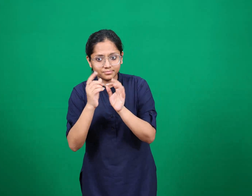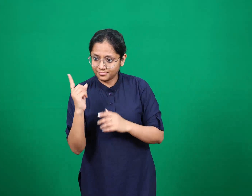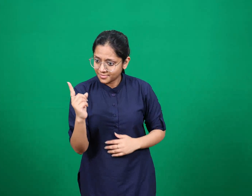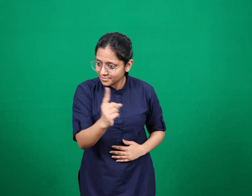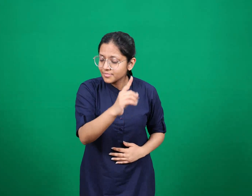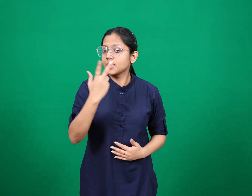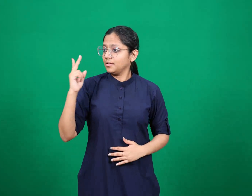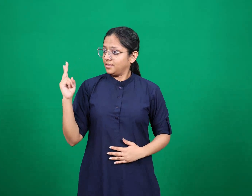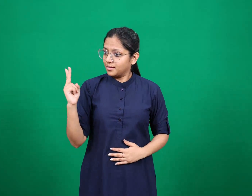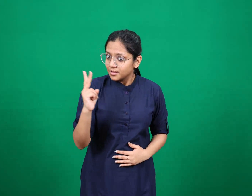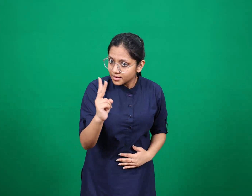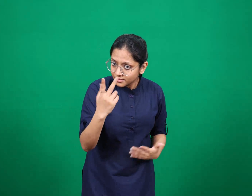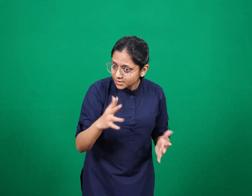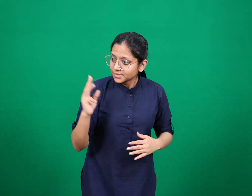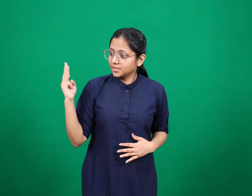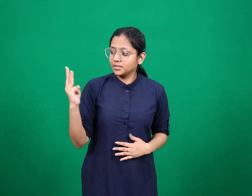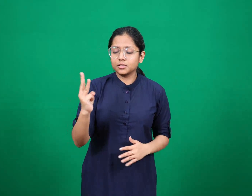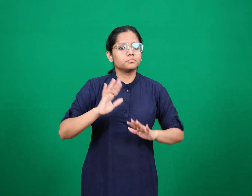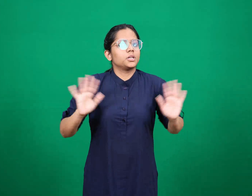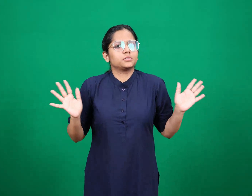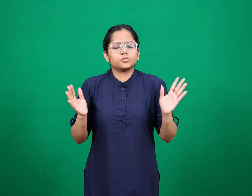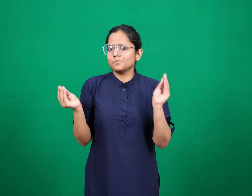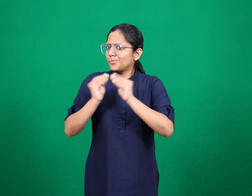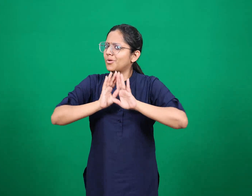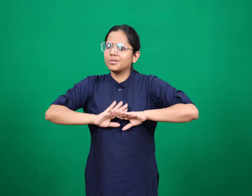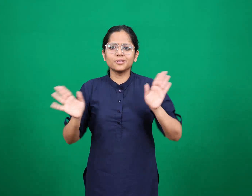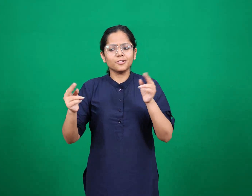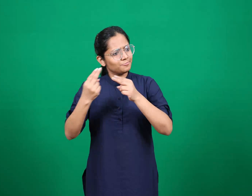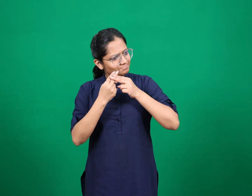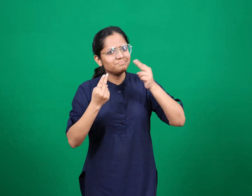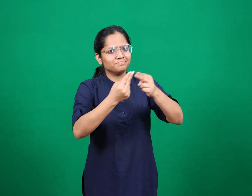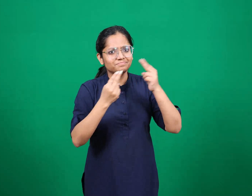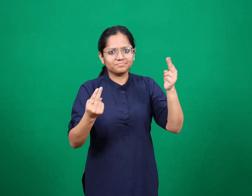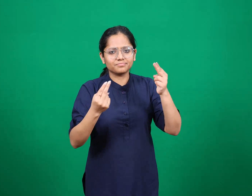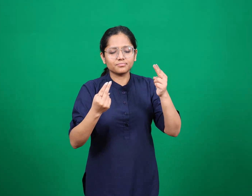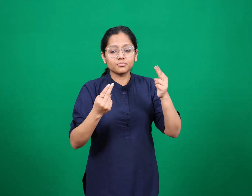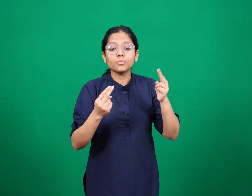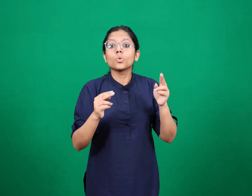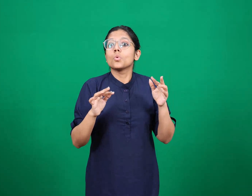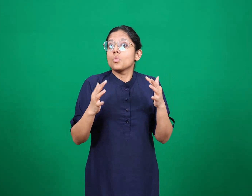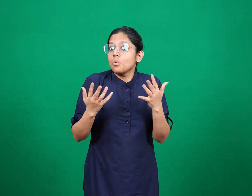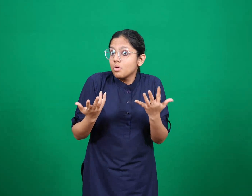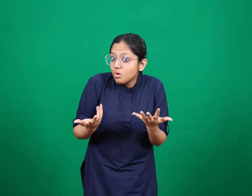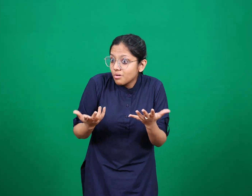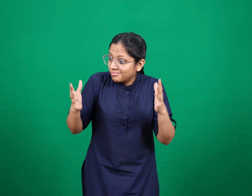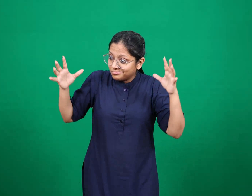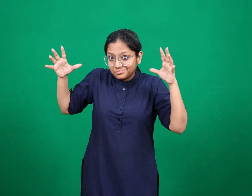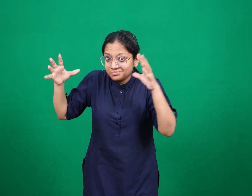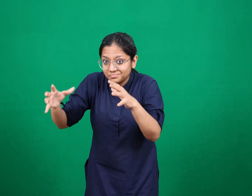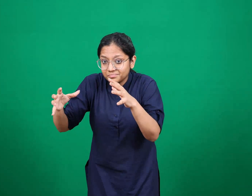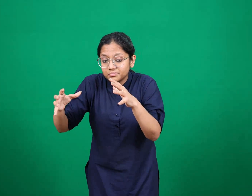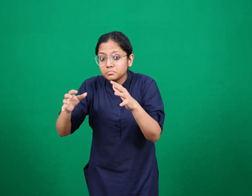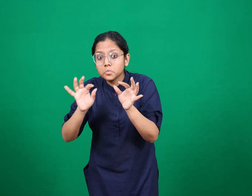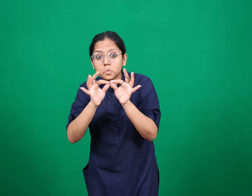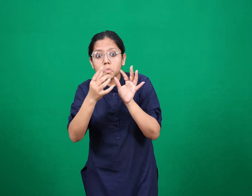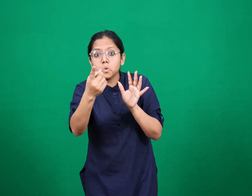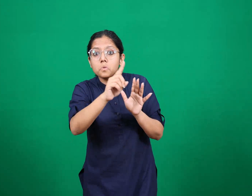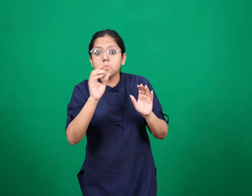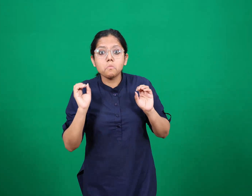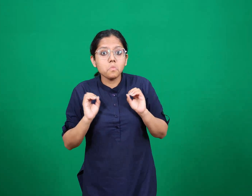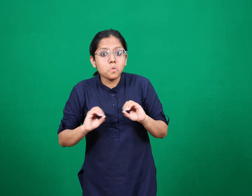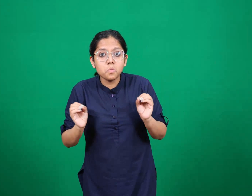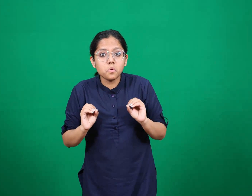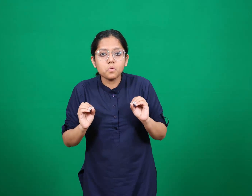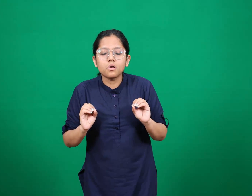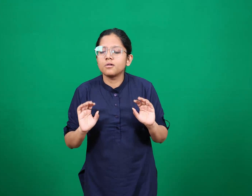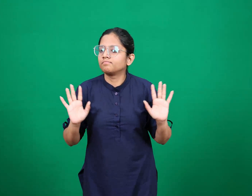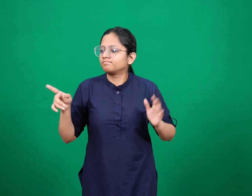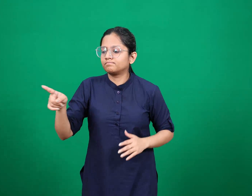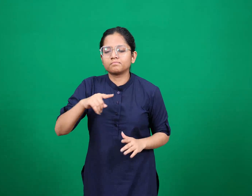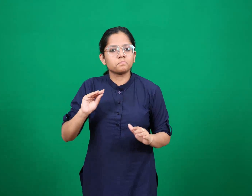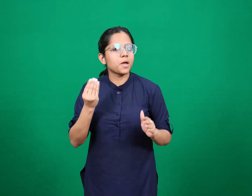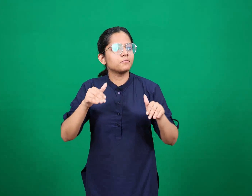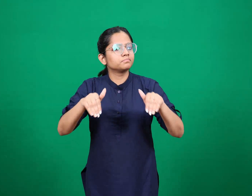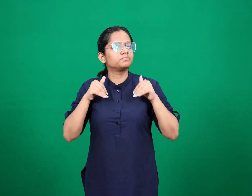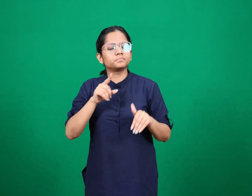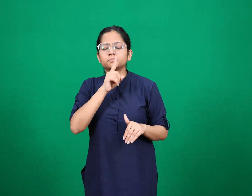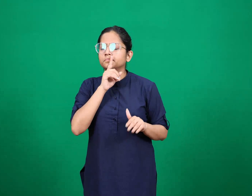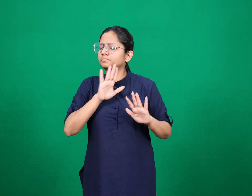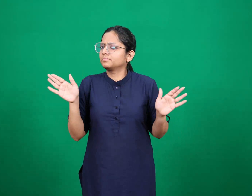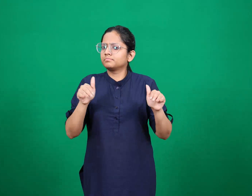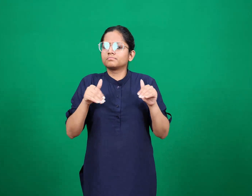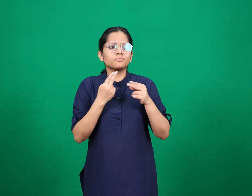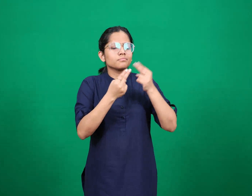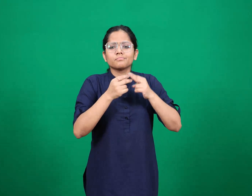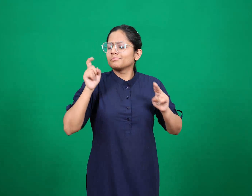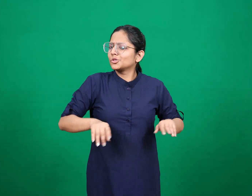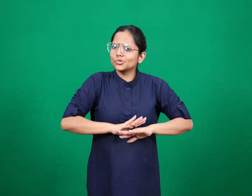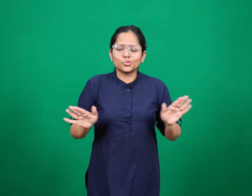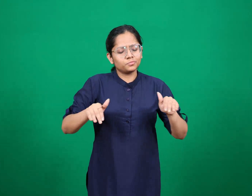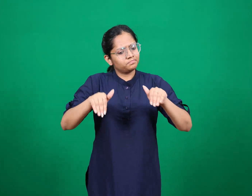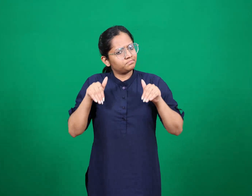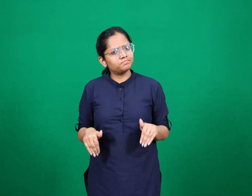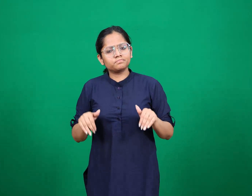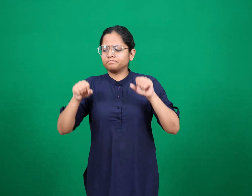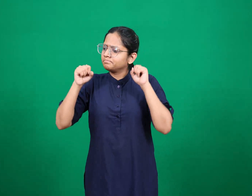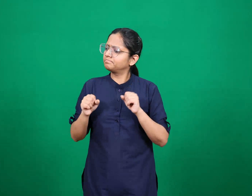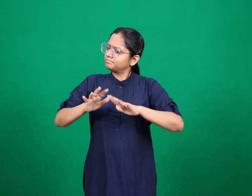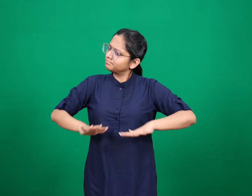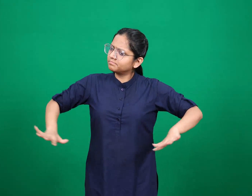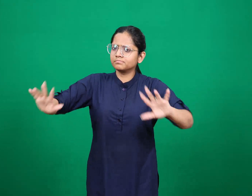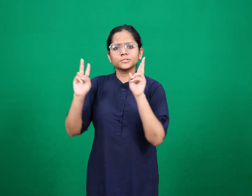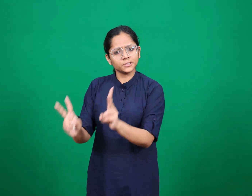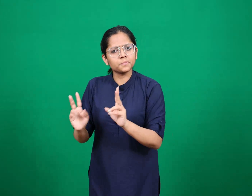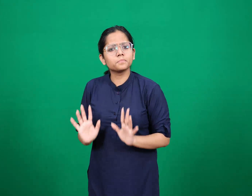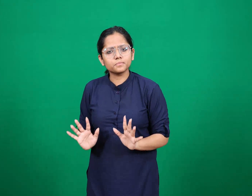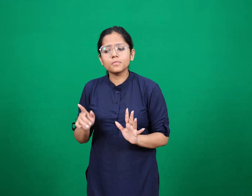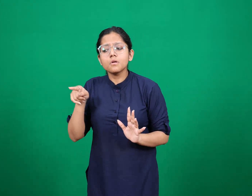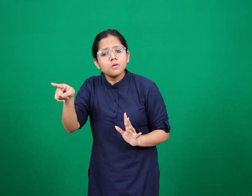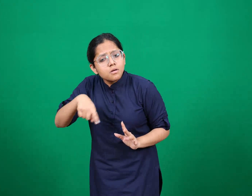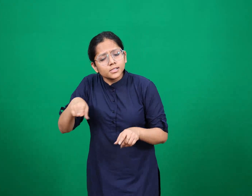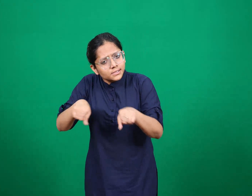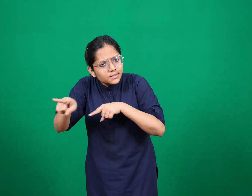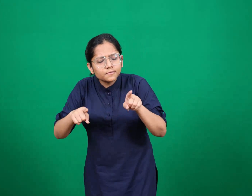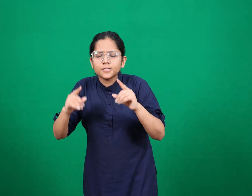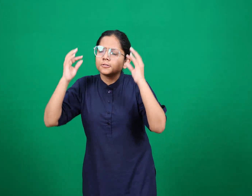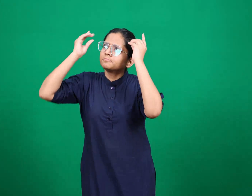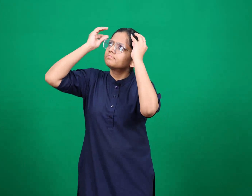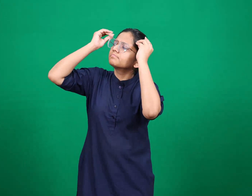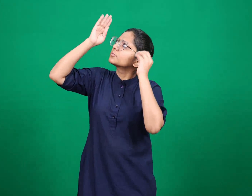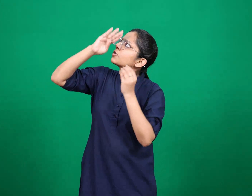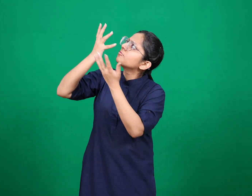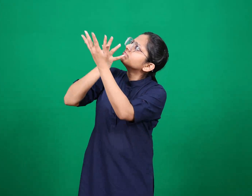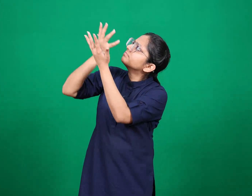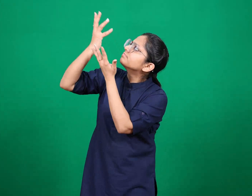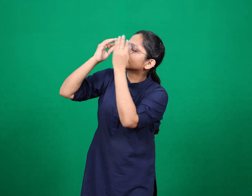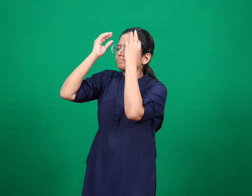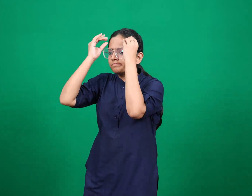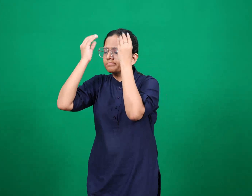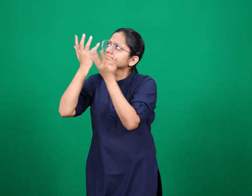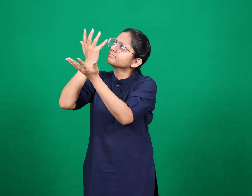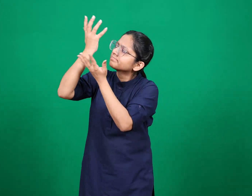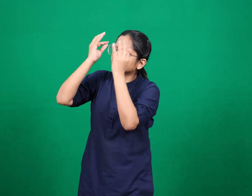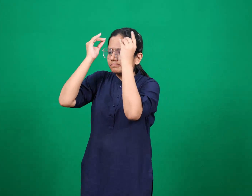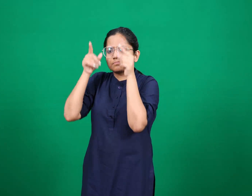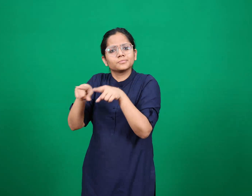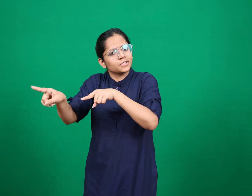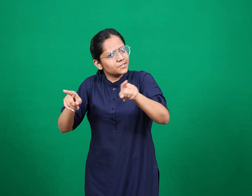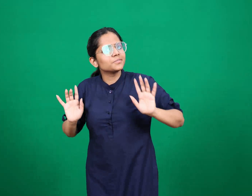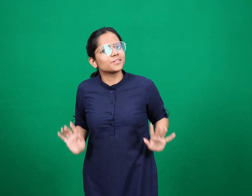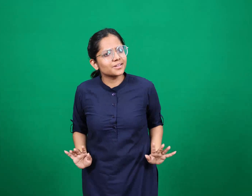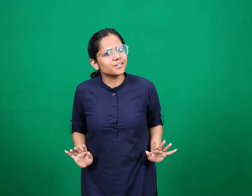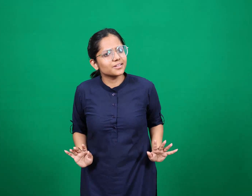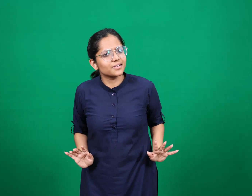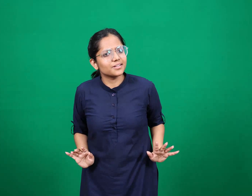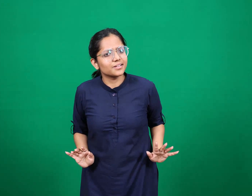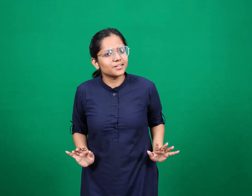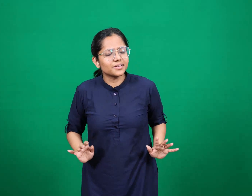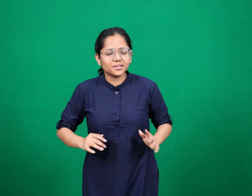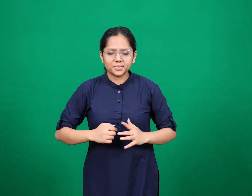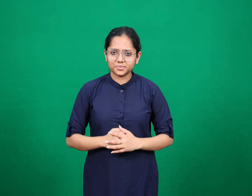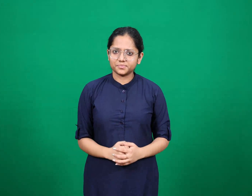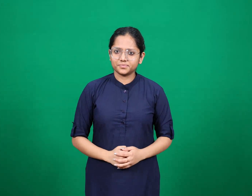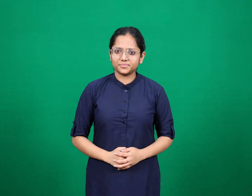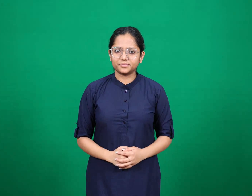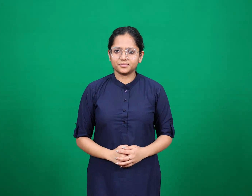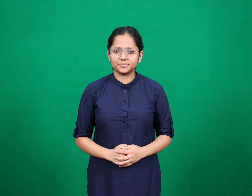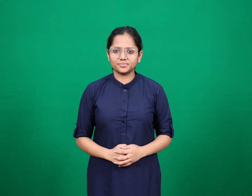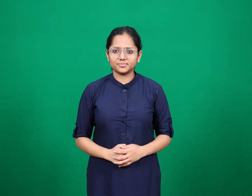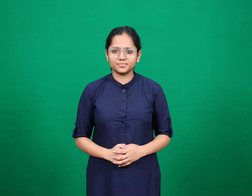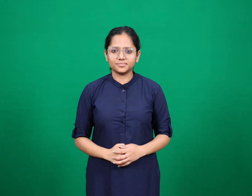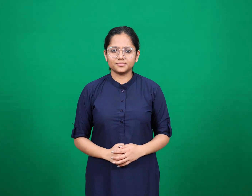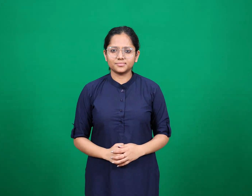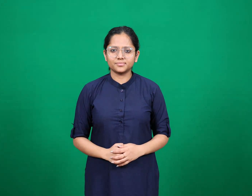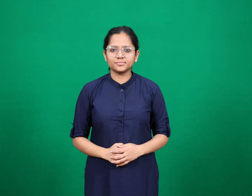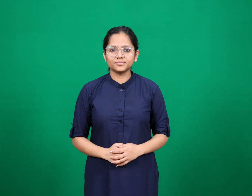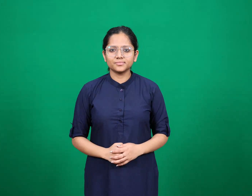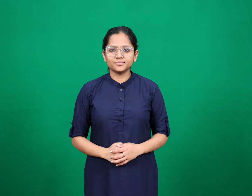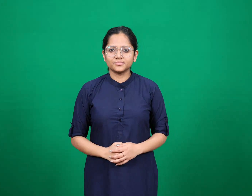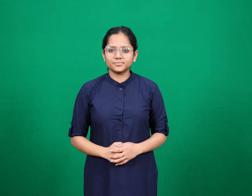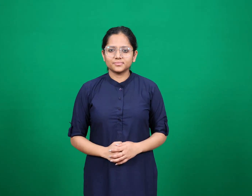But if there is no interpreter, he should remain silent in the church and speak only to himself and God.